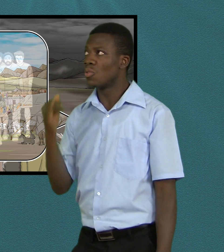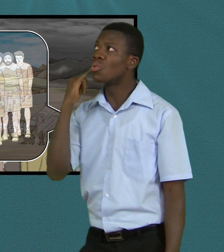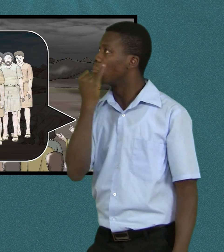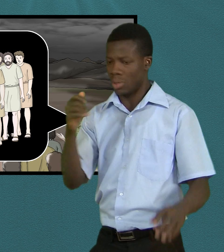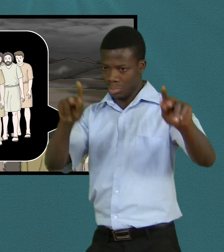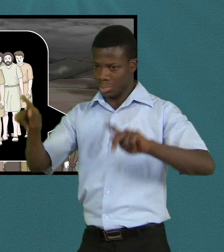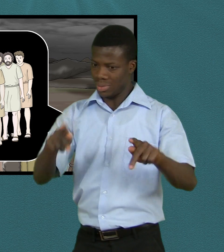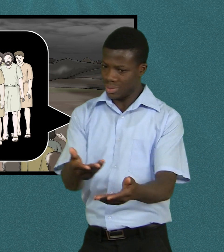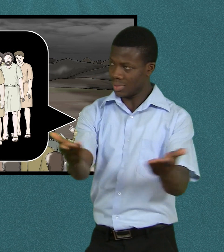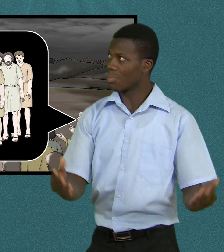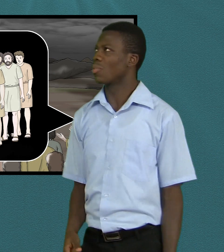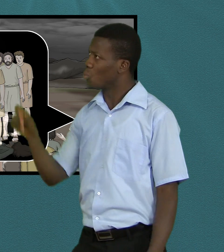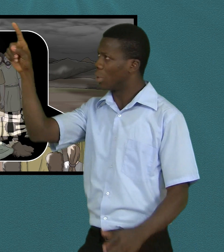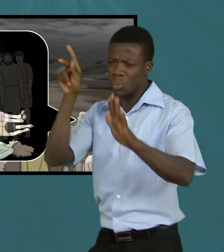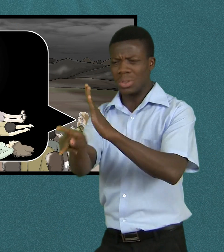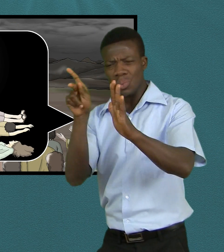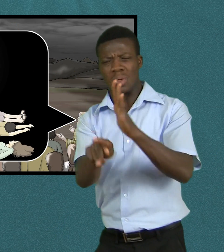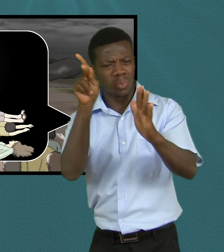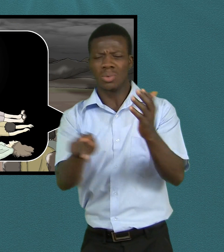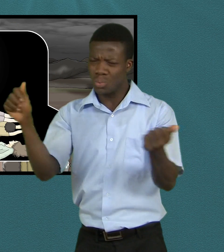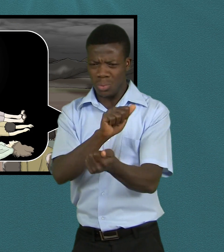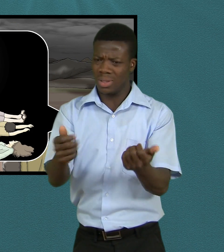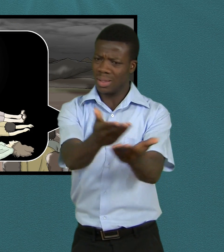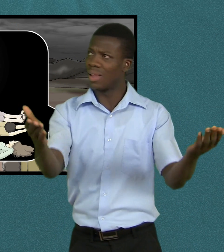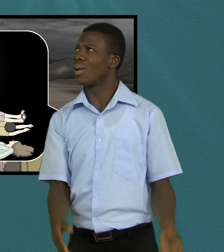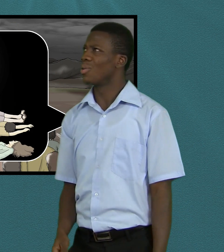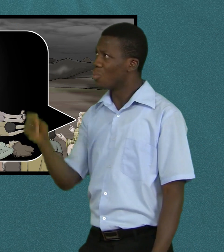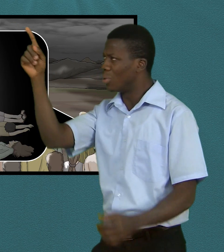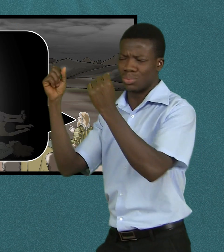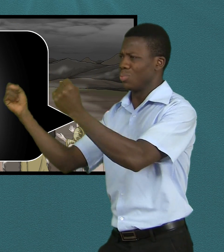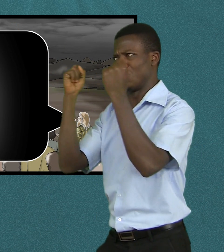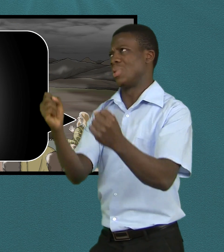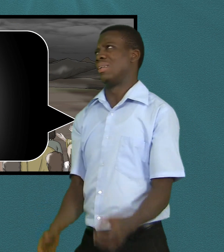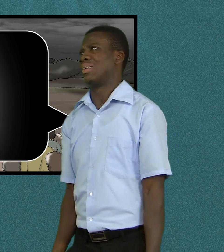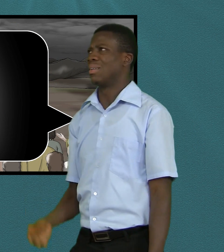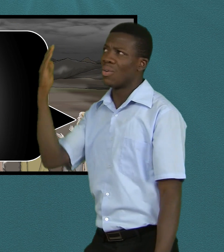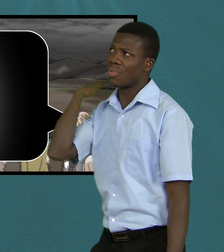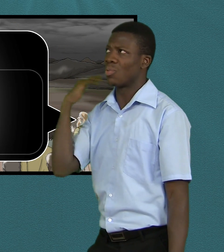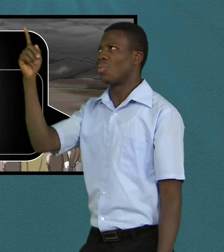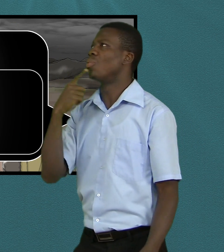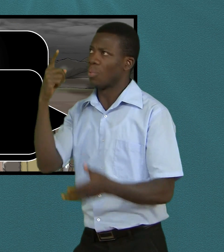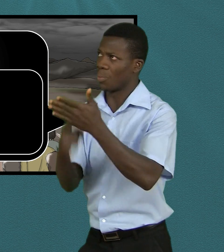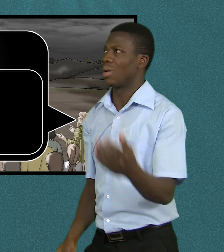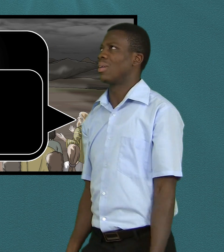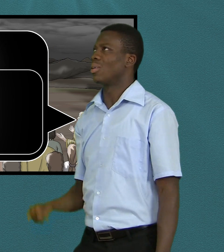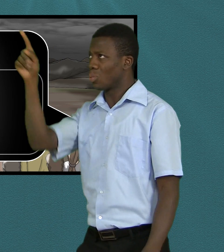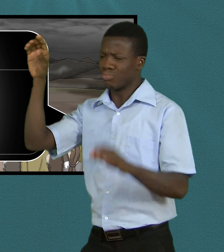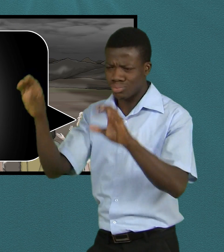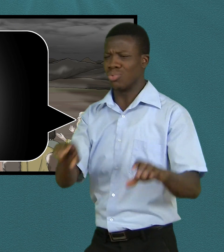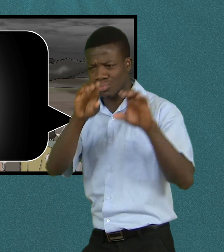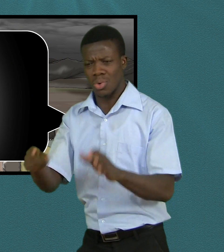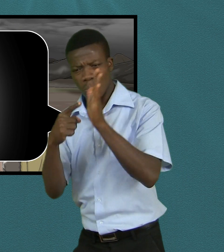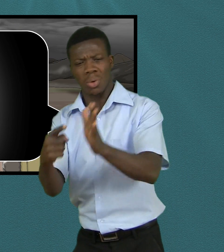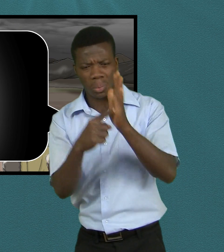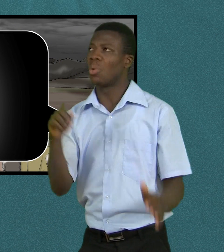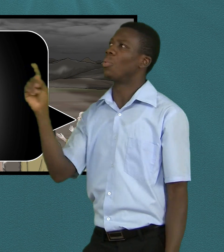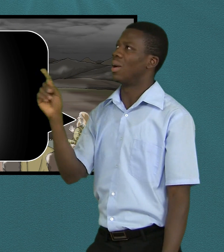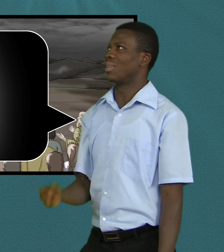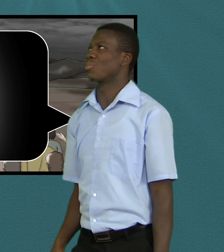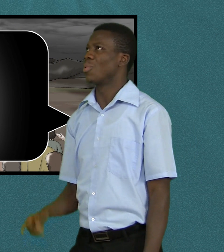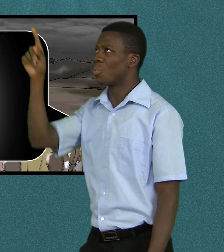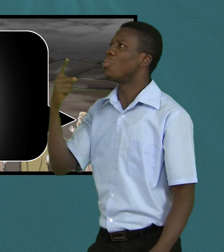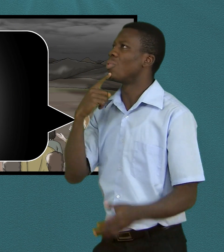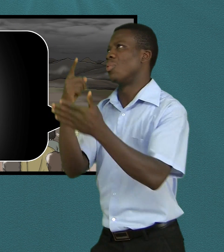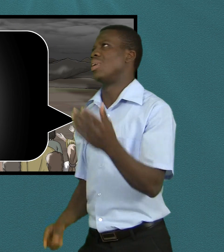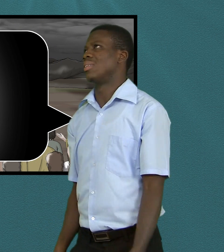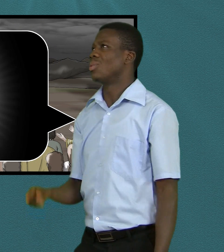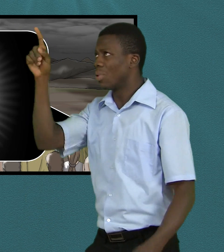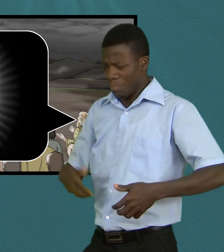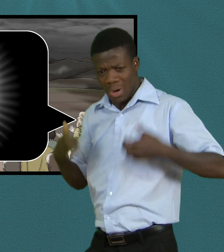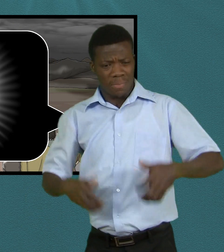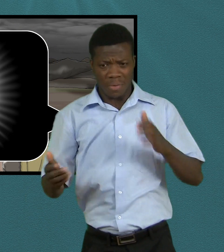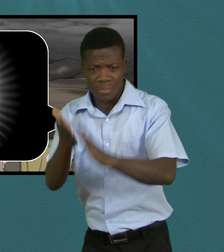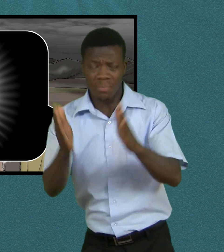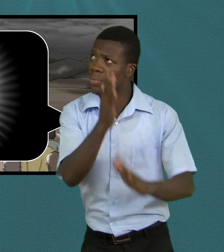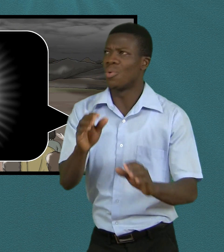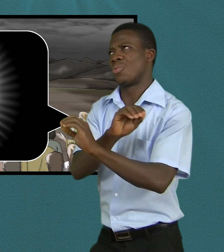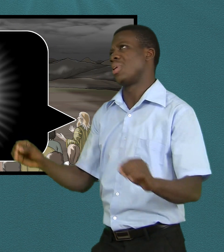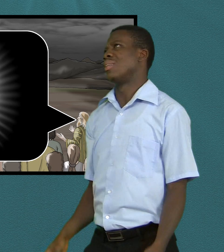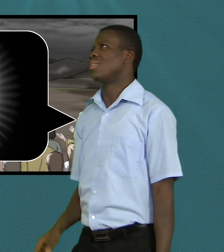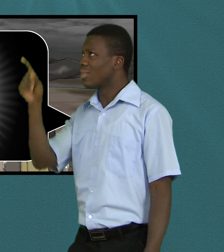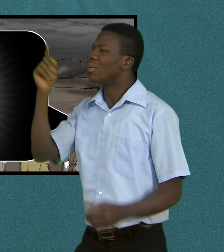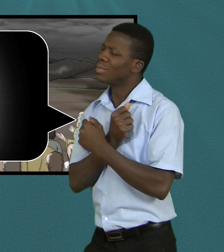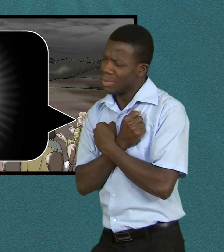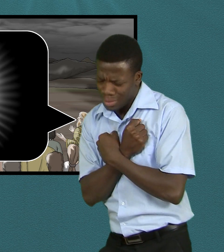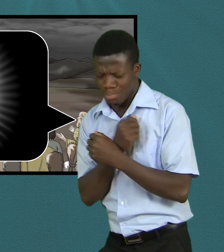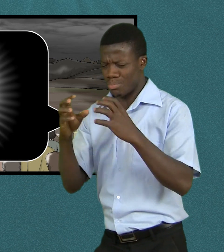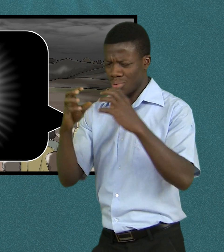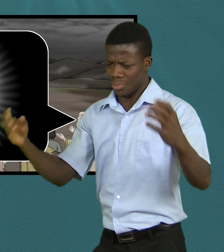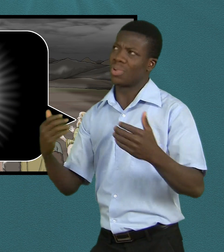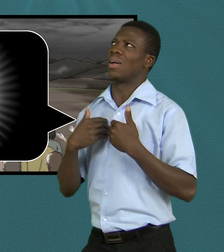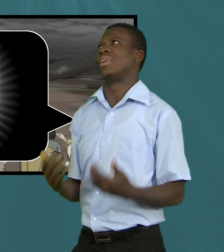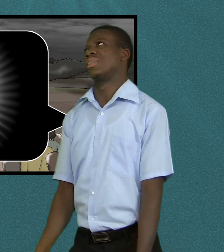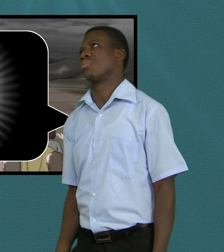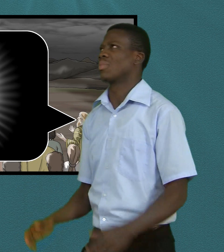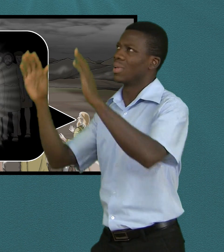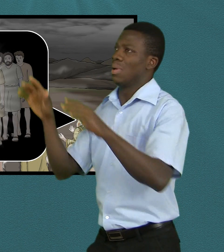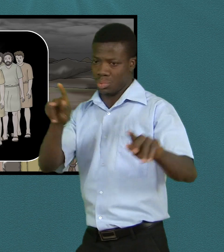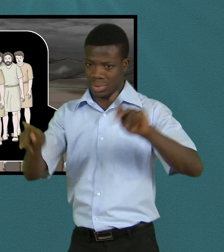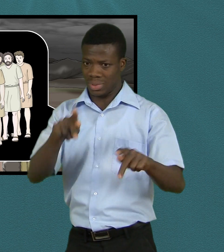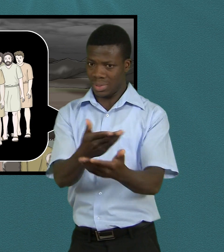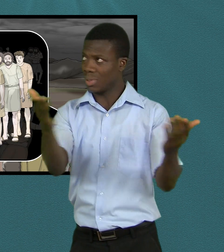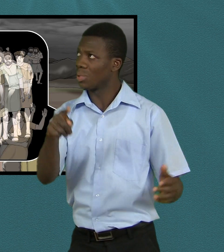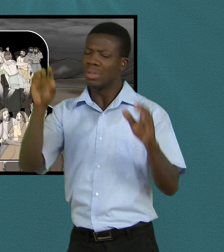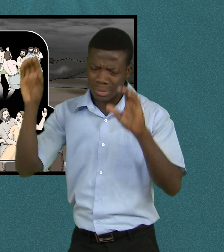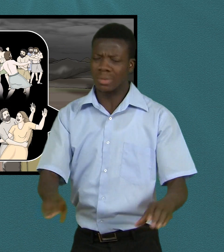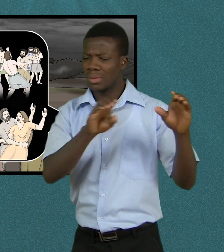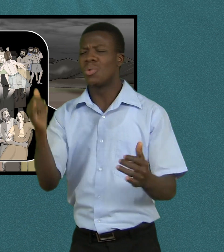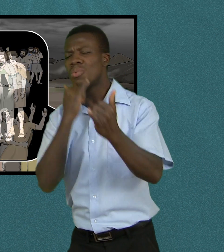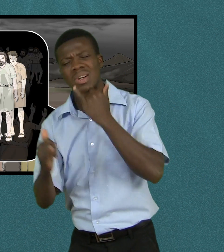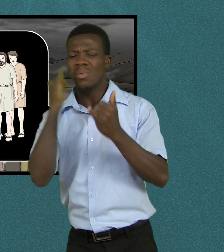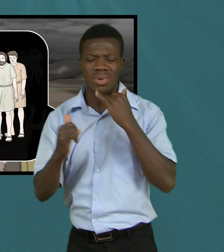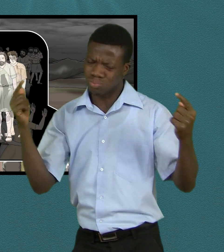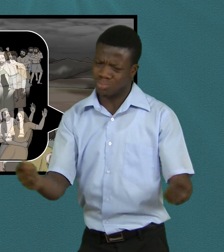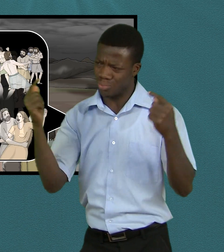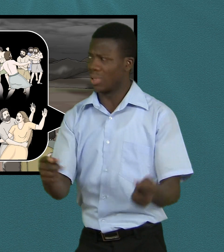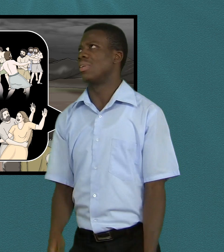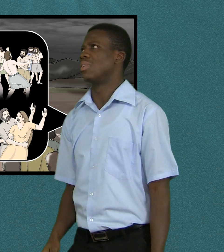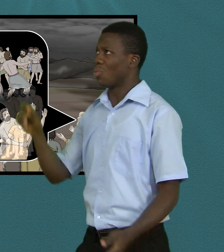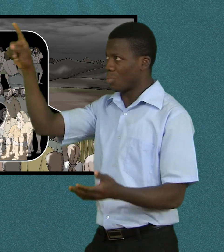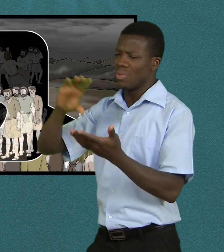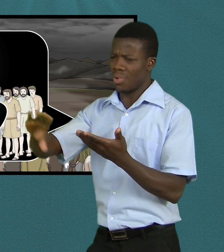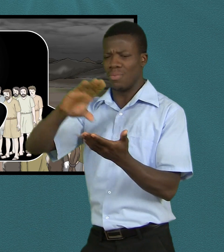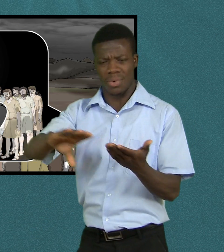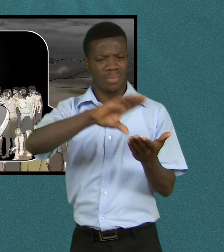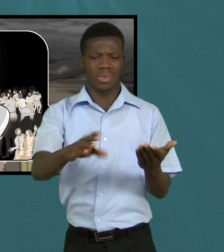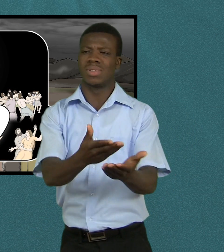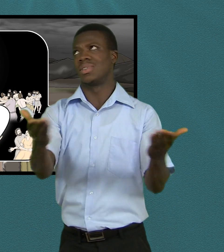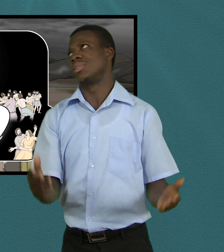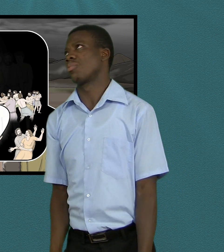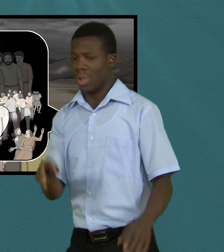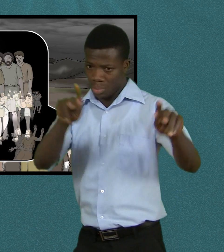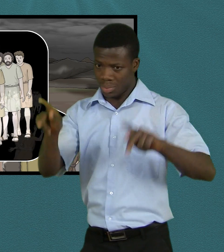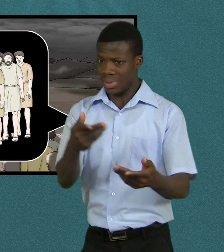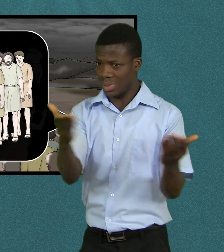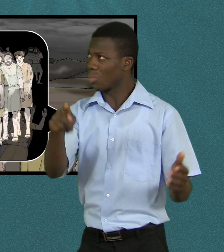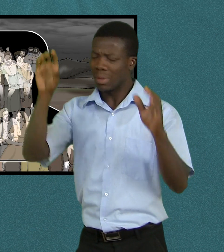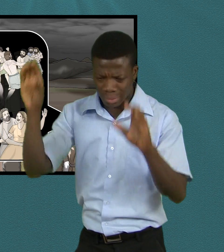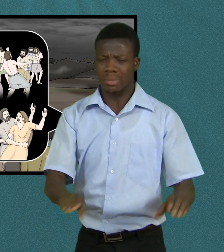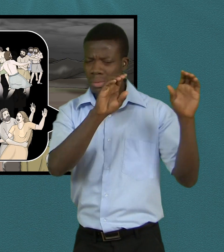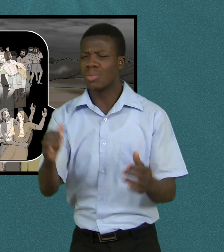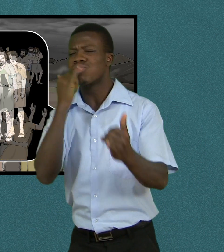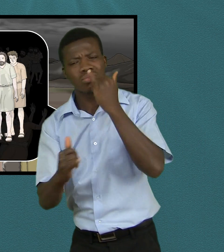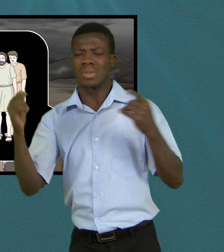So now I pray, may the power of my Lord be magnified, just as You have declared: ‘The LORD is slow to anger and abounding in loving devotion, forgiving iniquity and transgression.